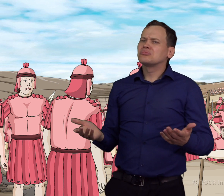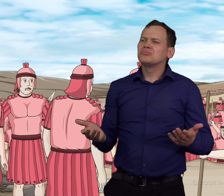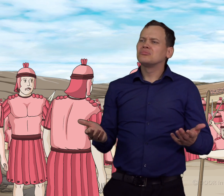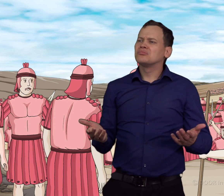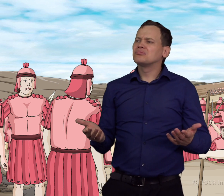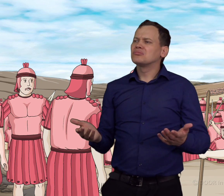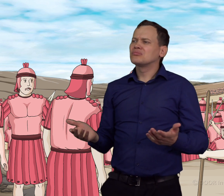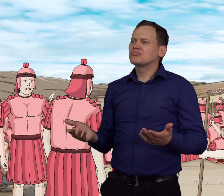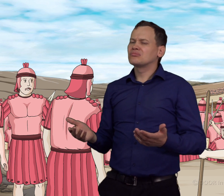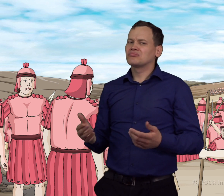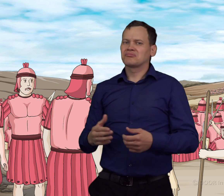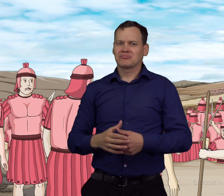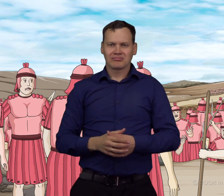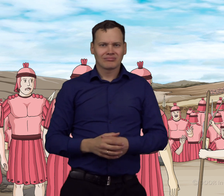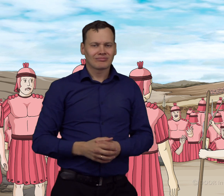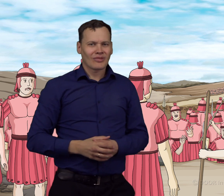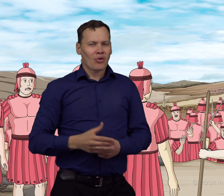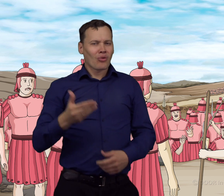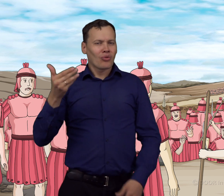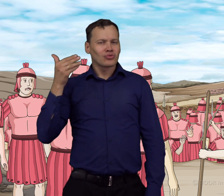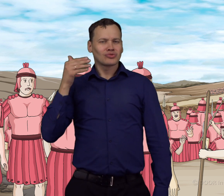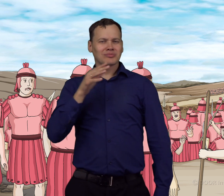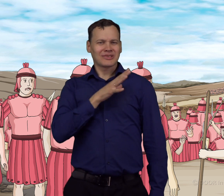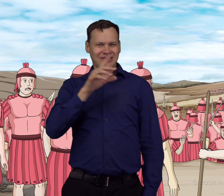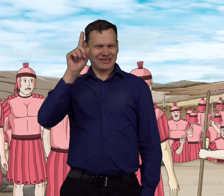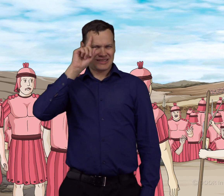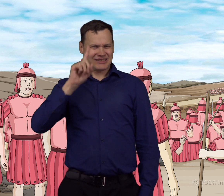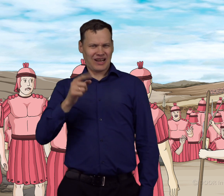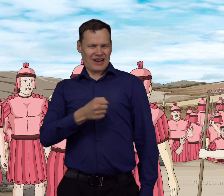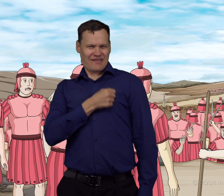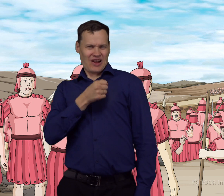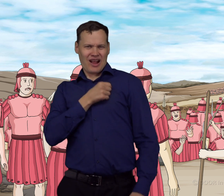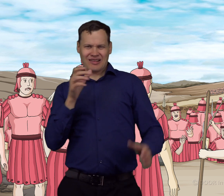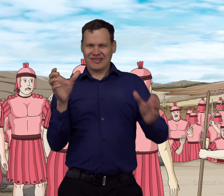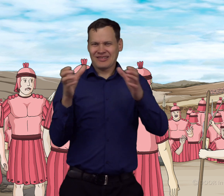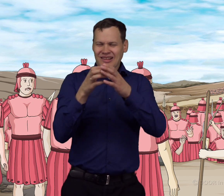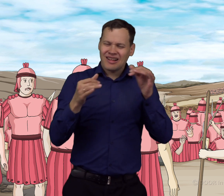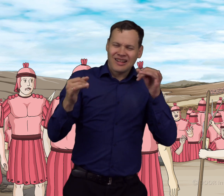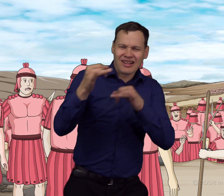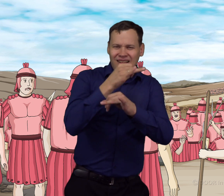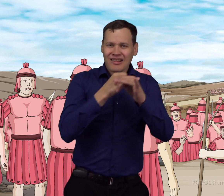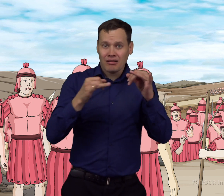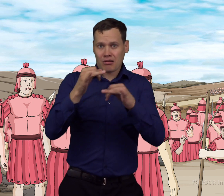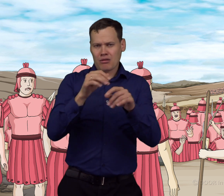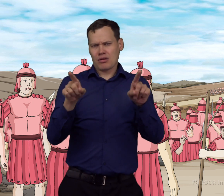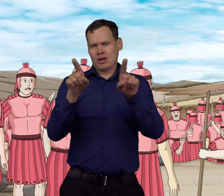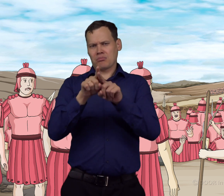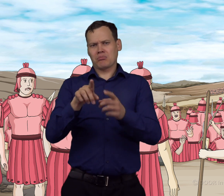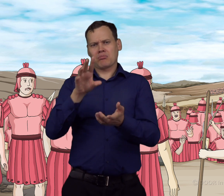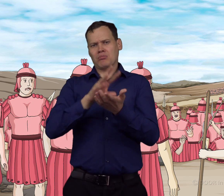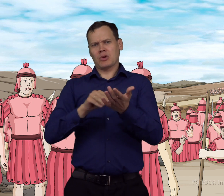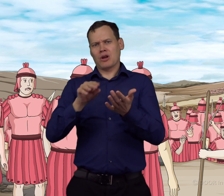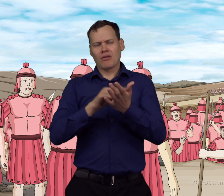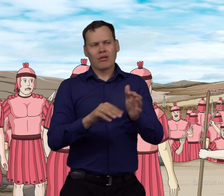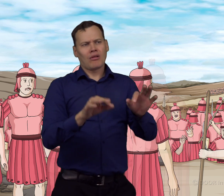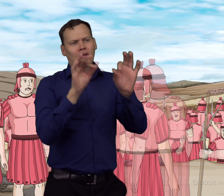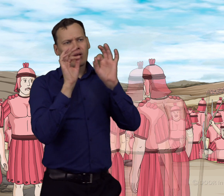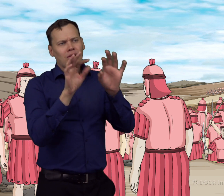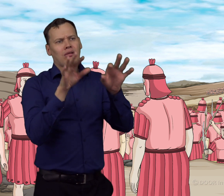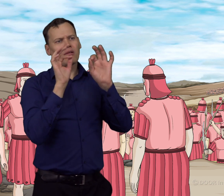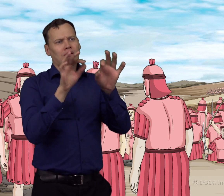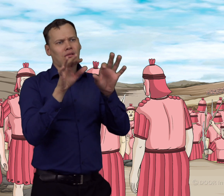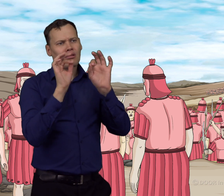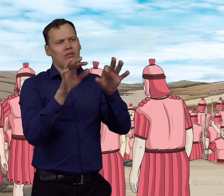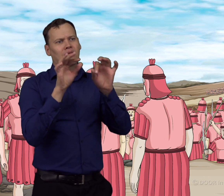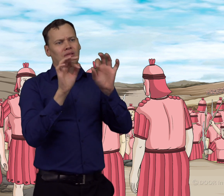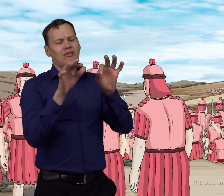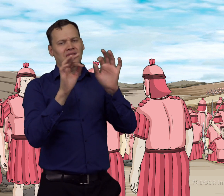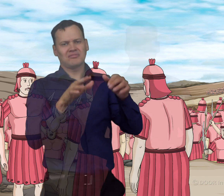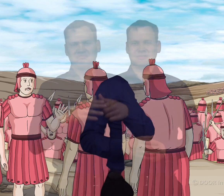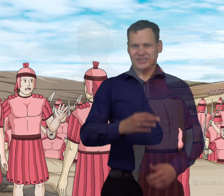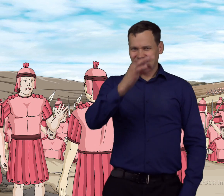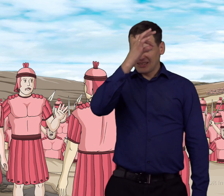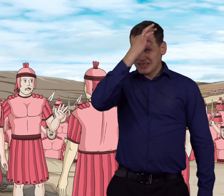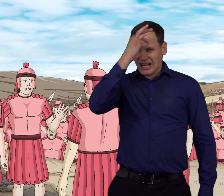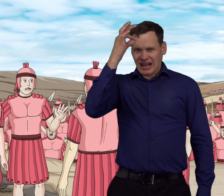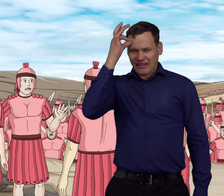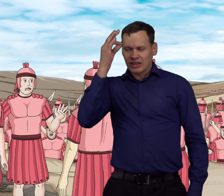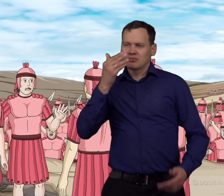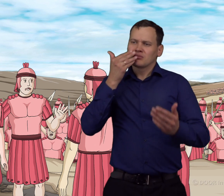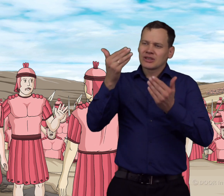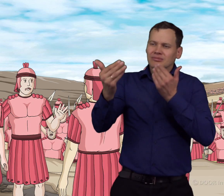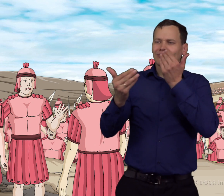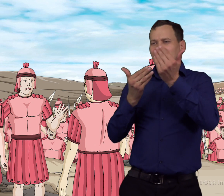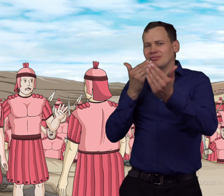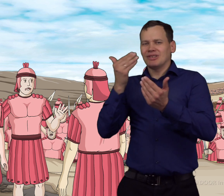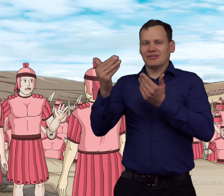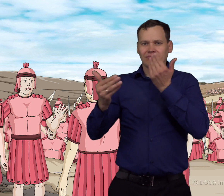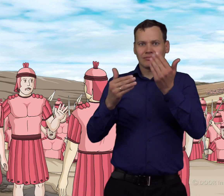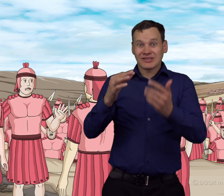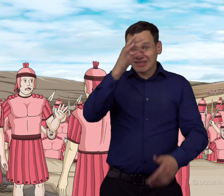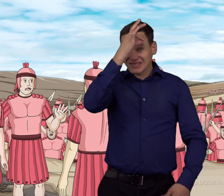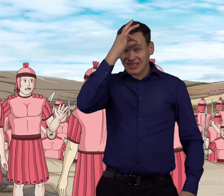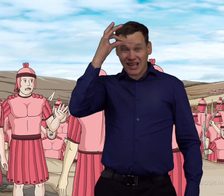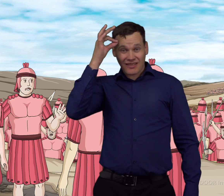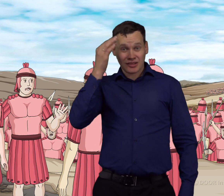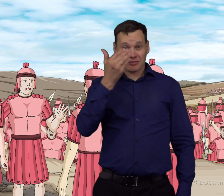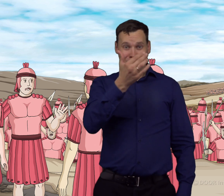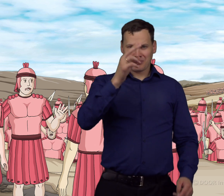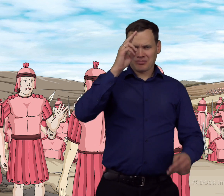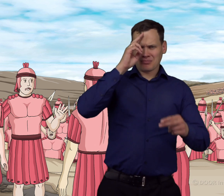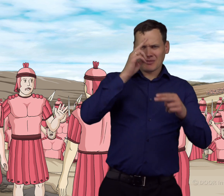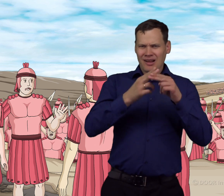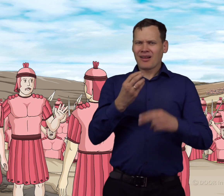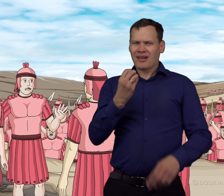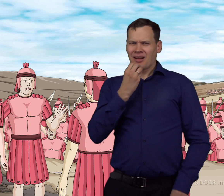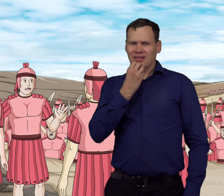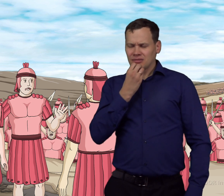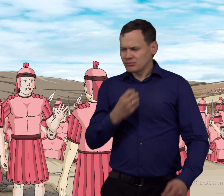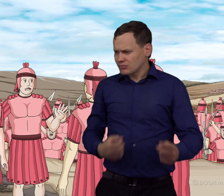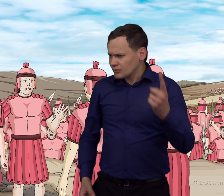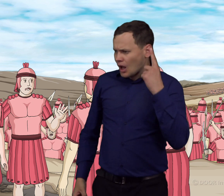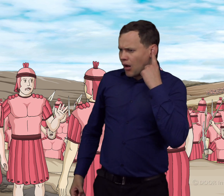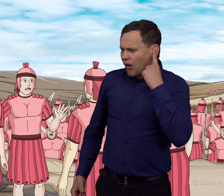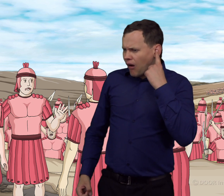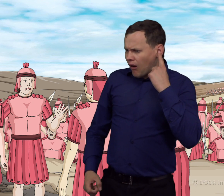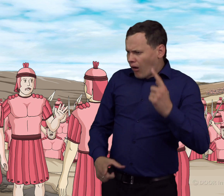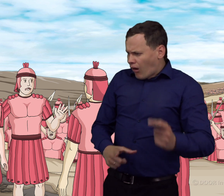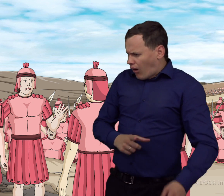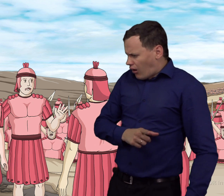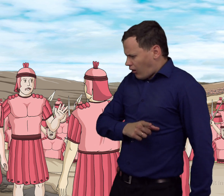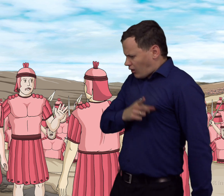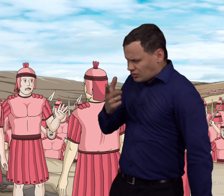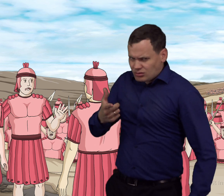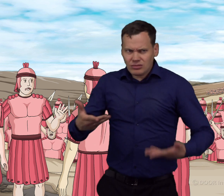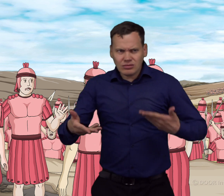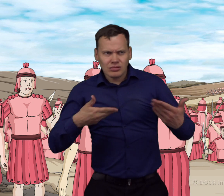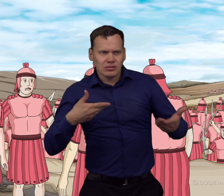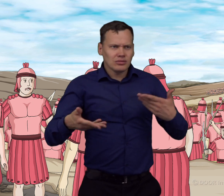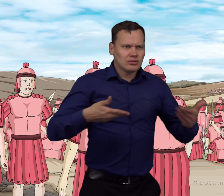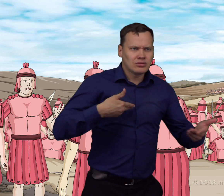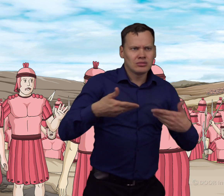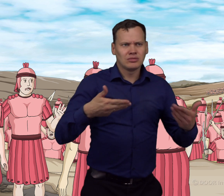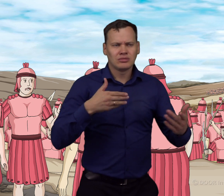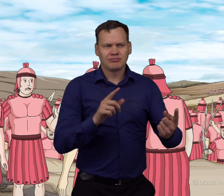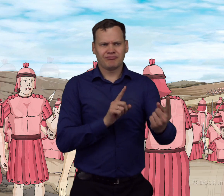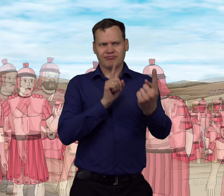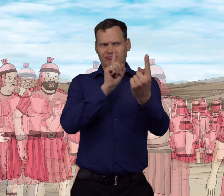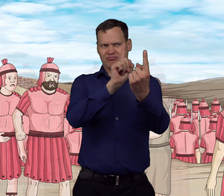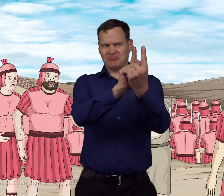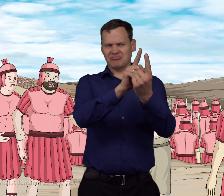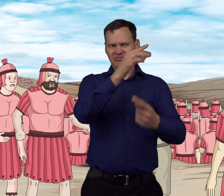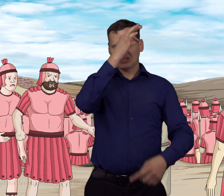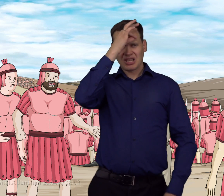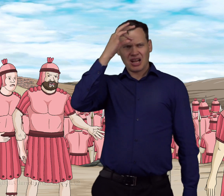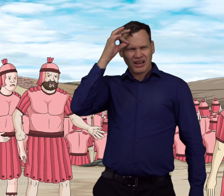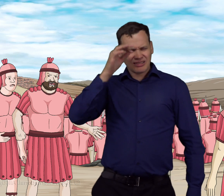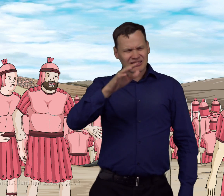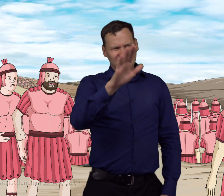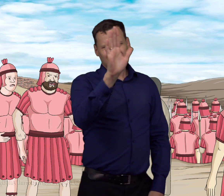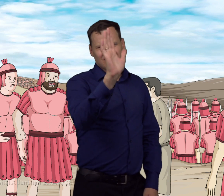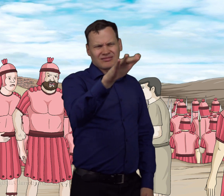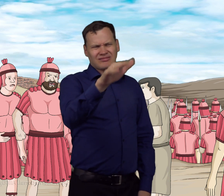The people told him about the offer, saying, “That is what will be done for the man who kills him.”